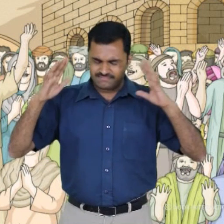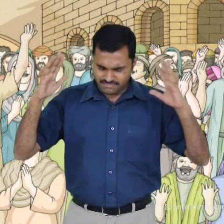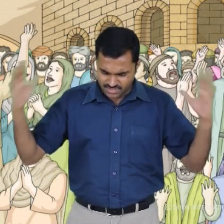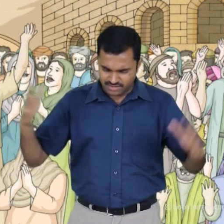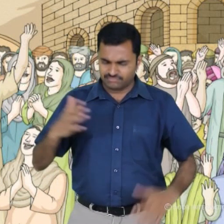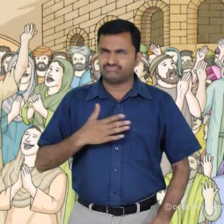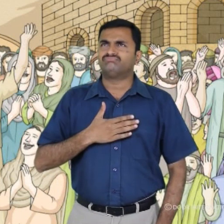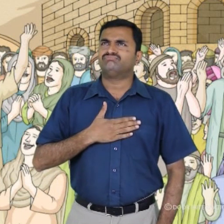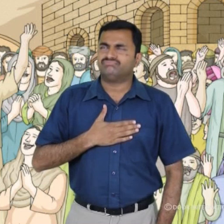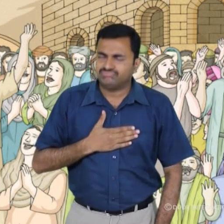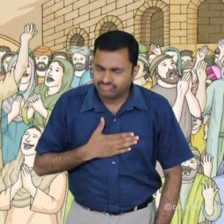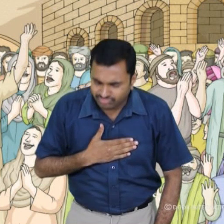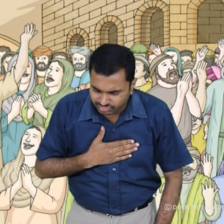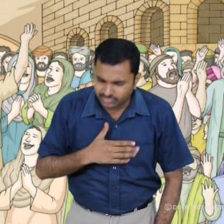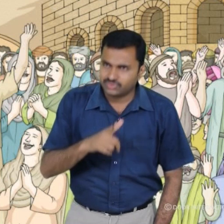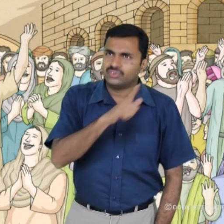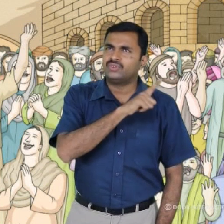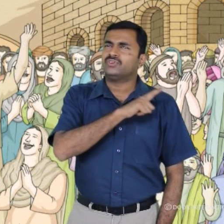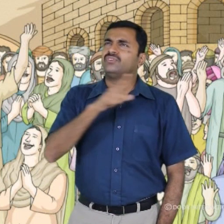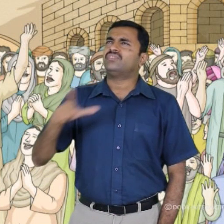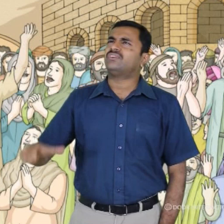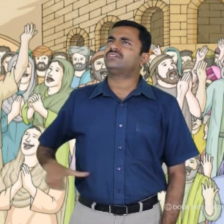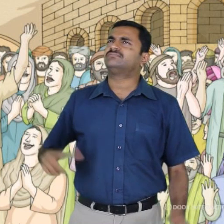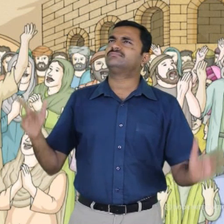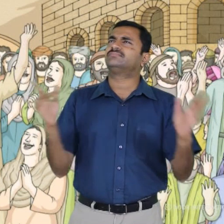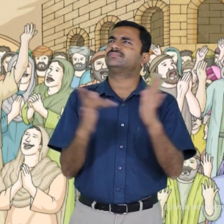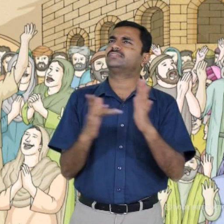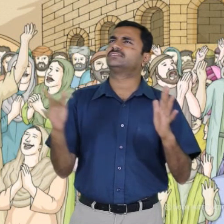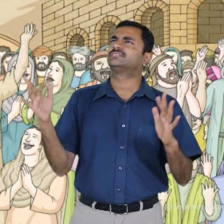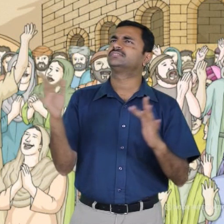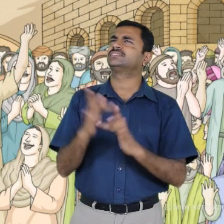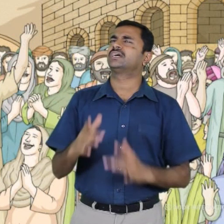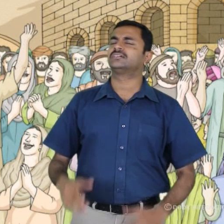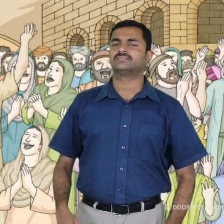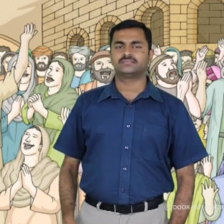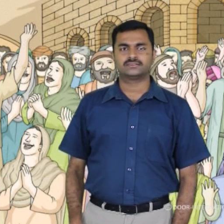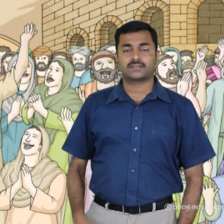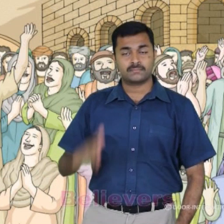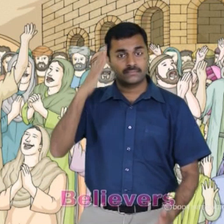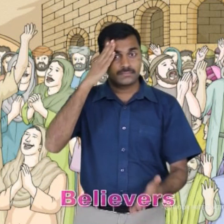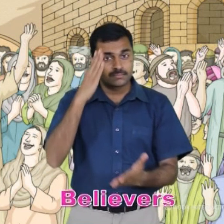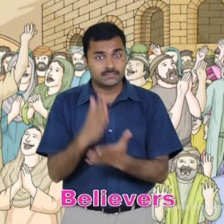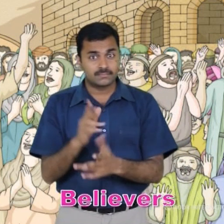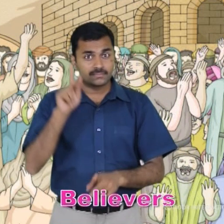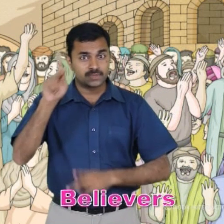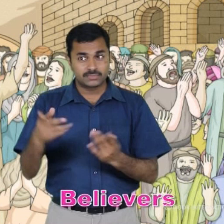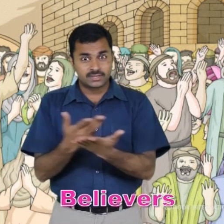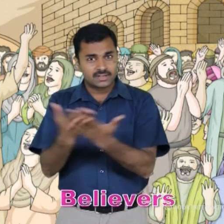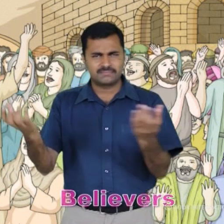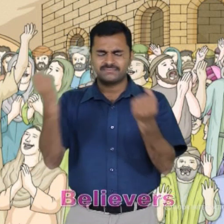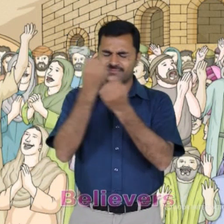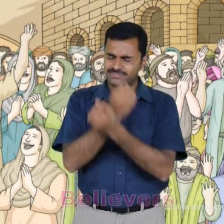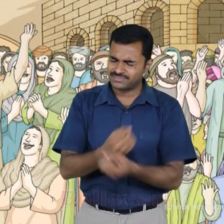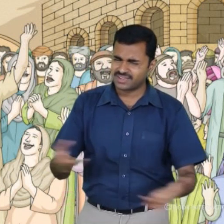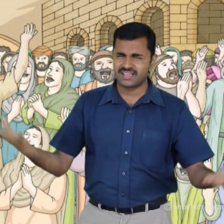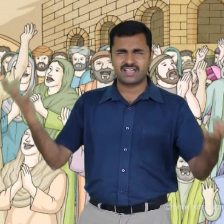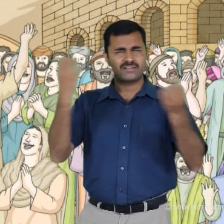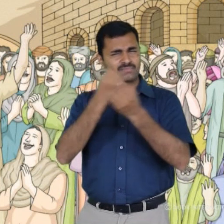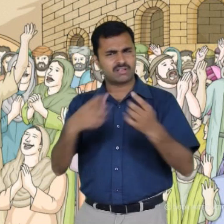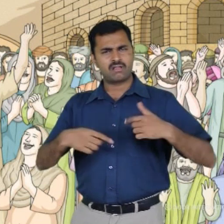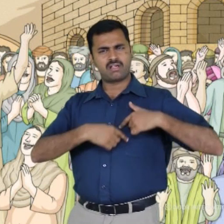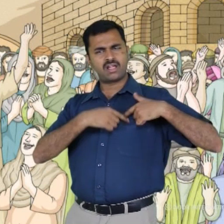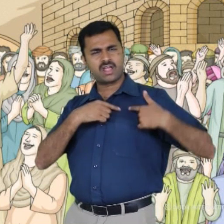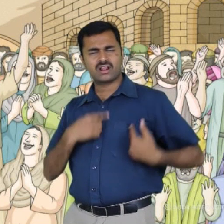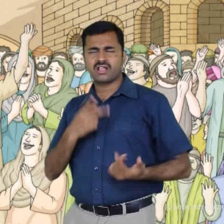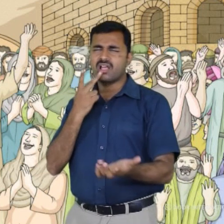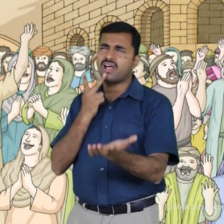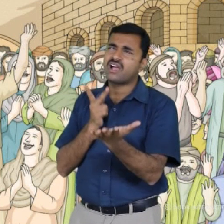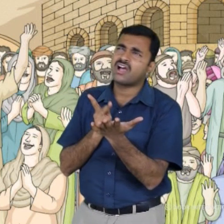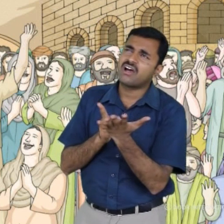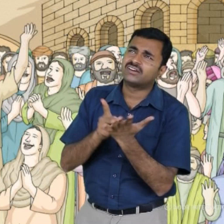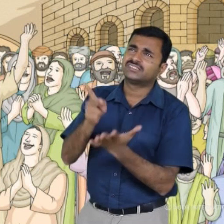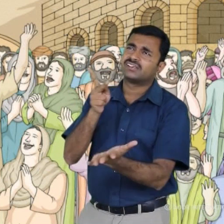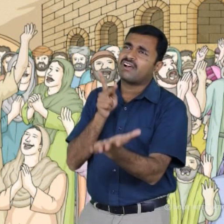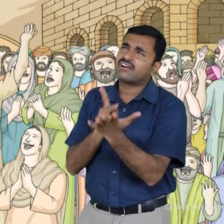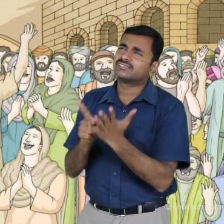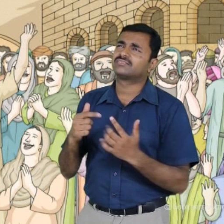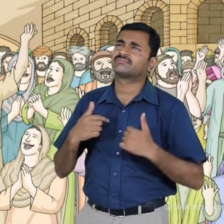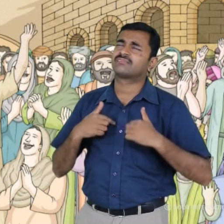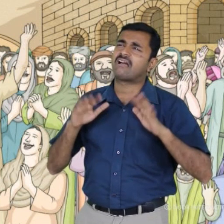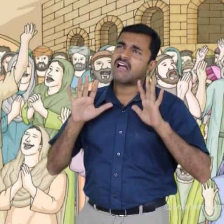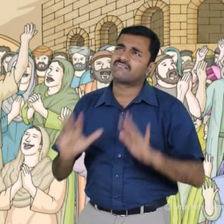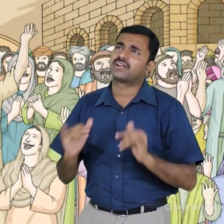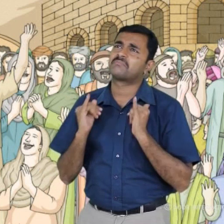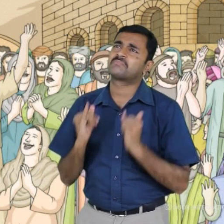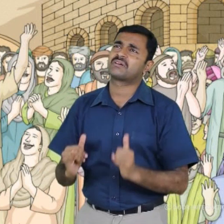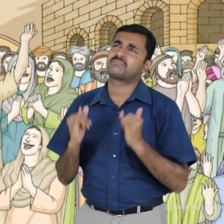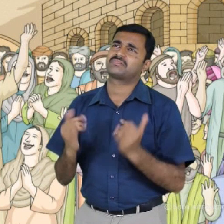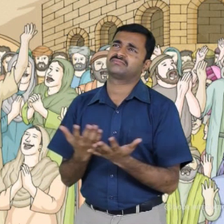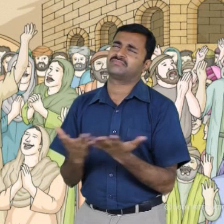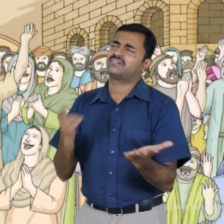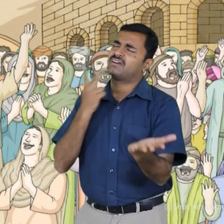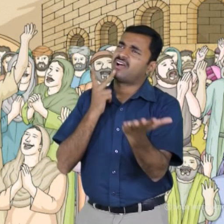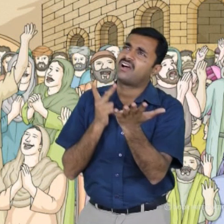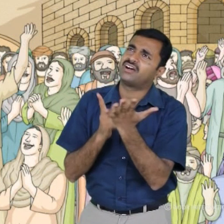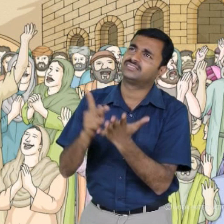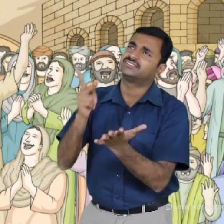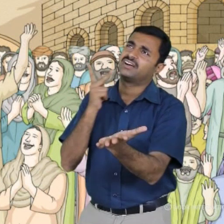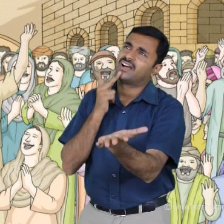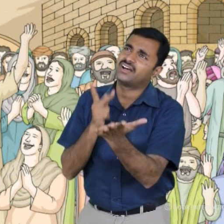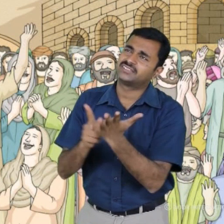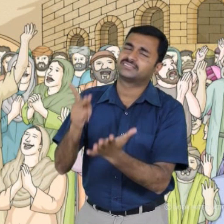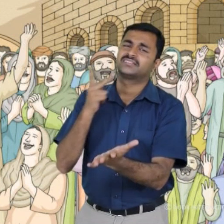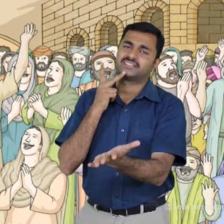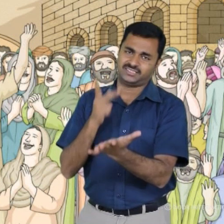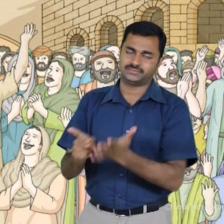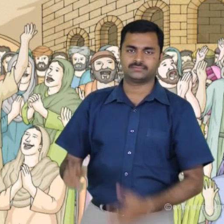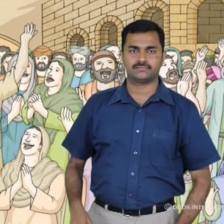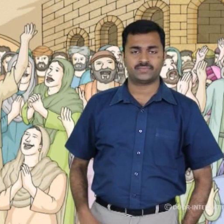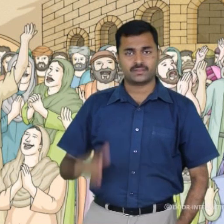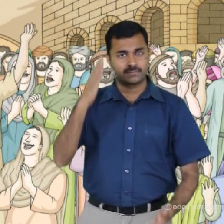So the name of the Lord Jesus was held in high honor.